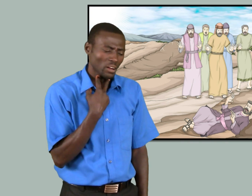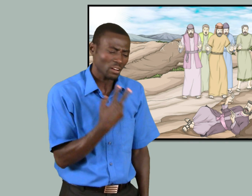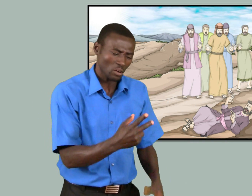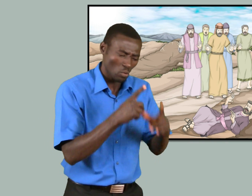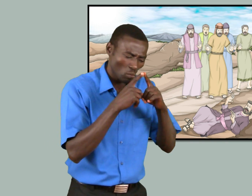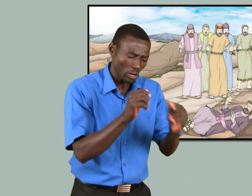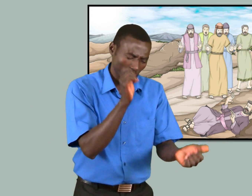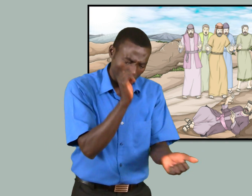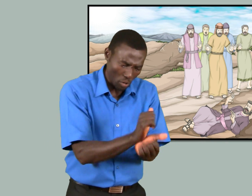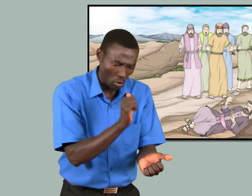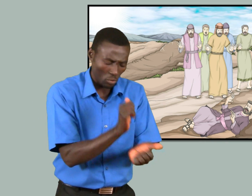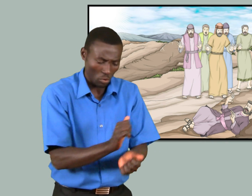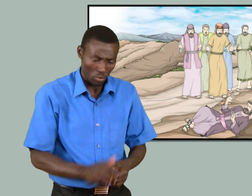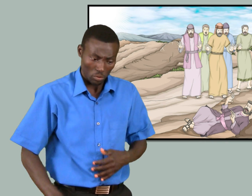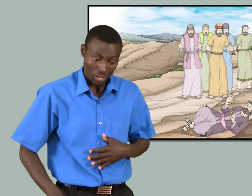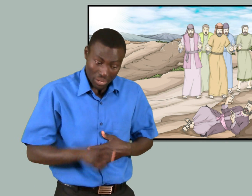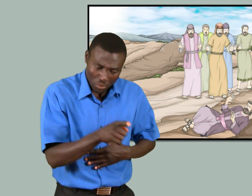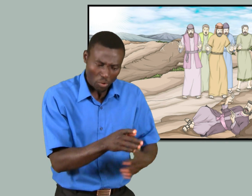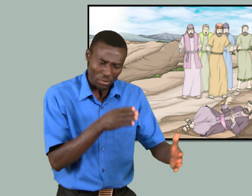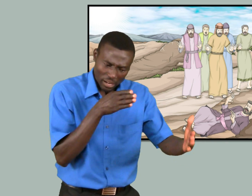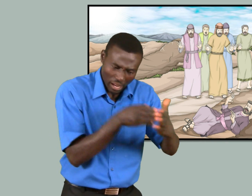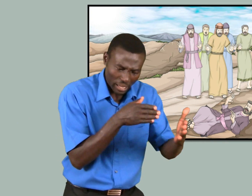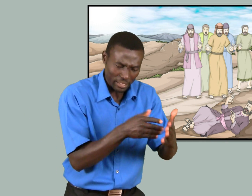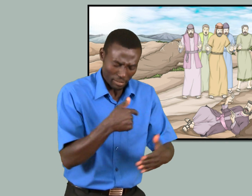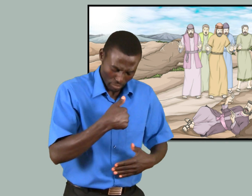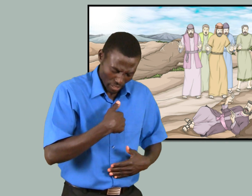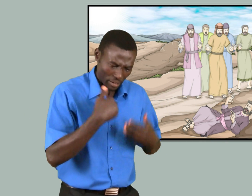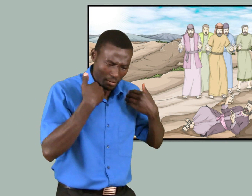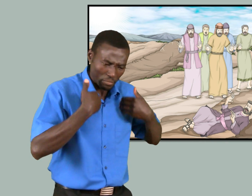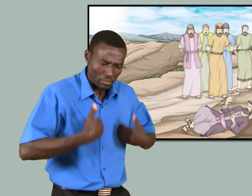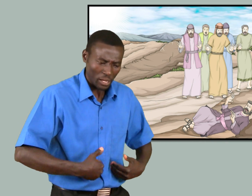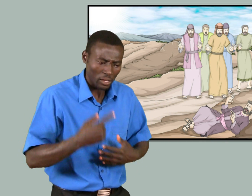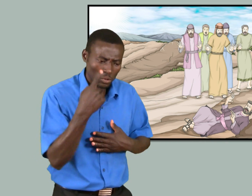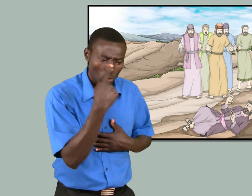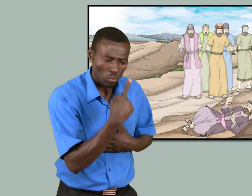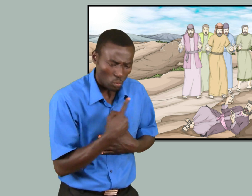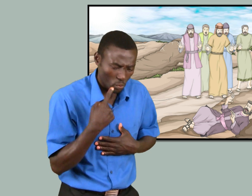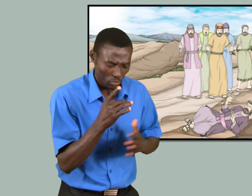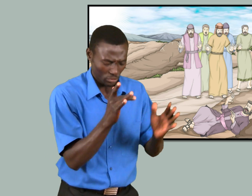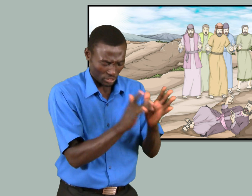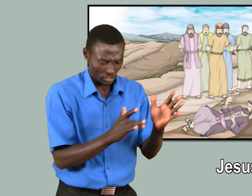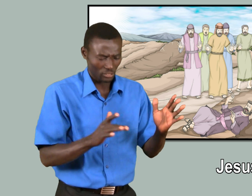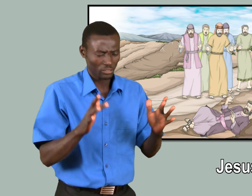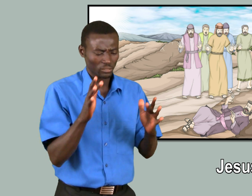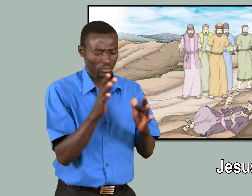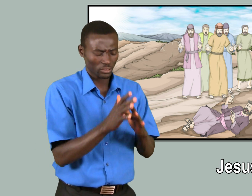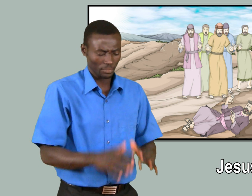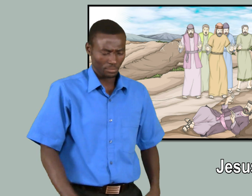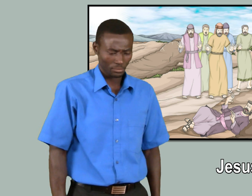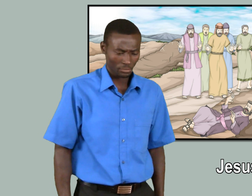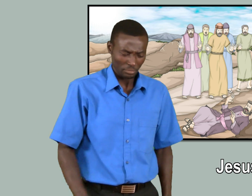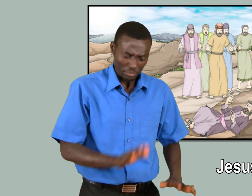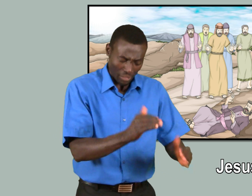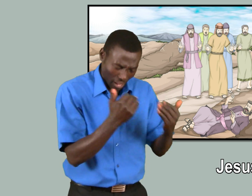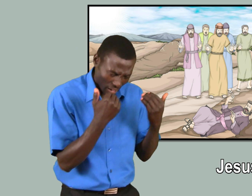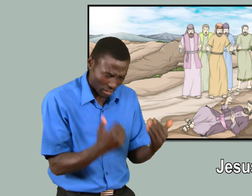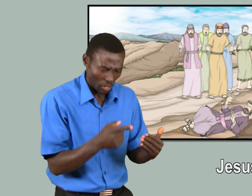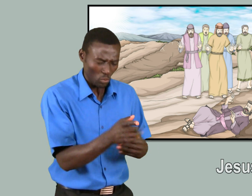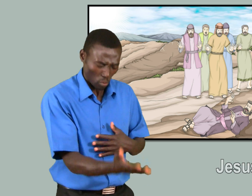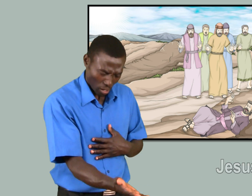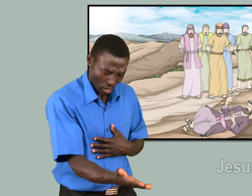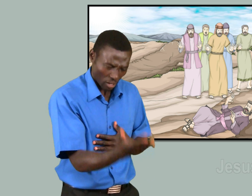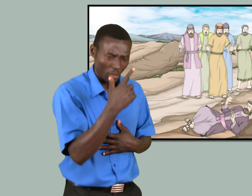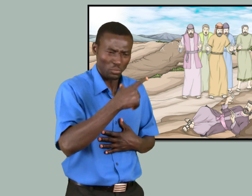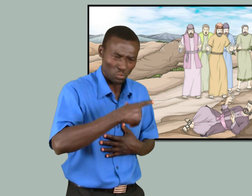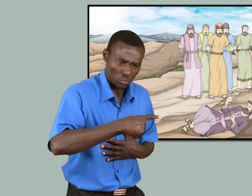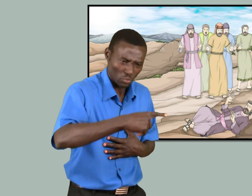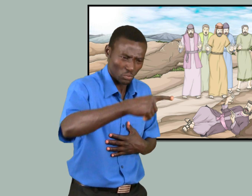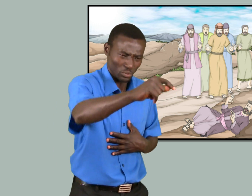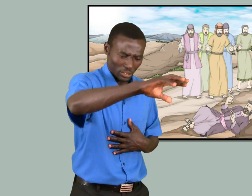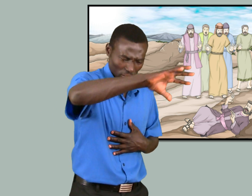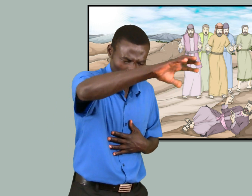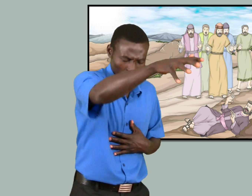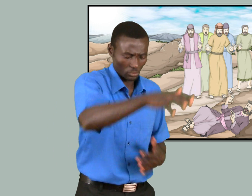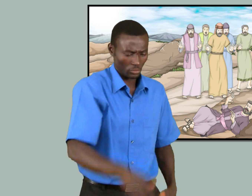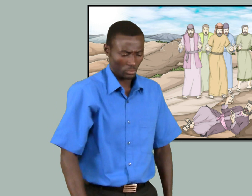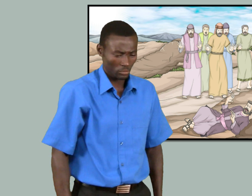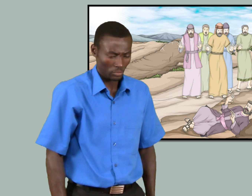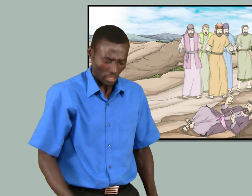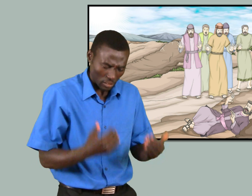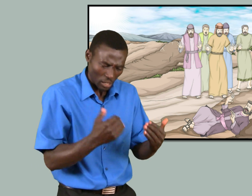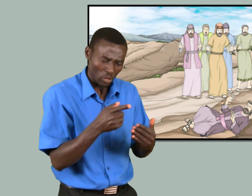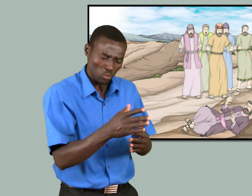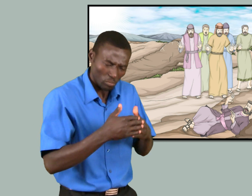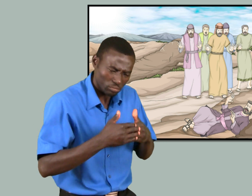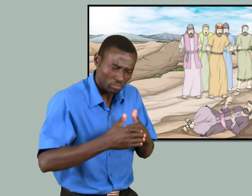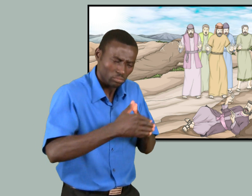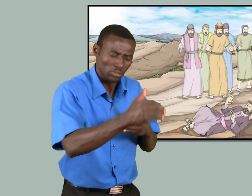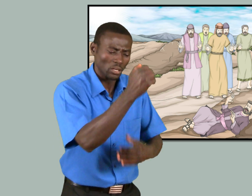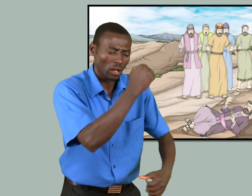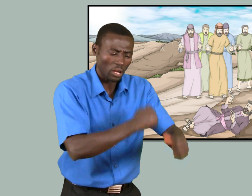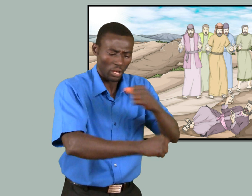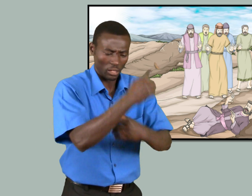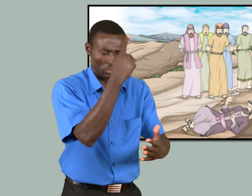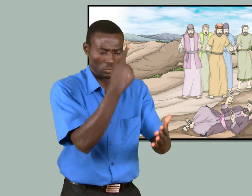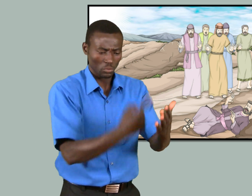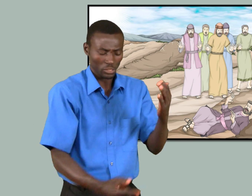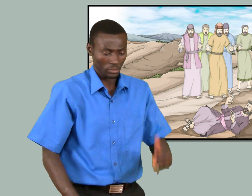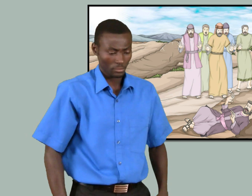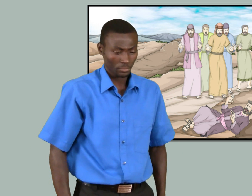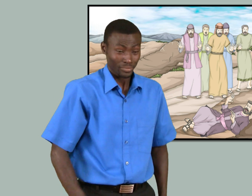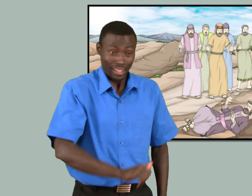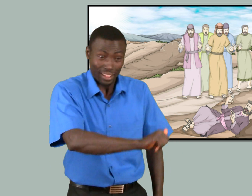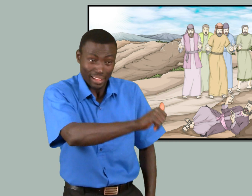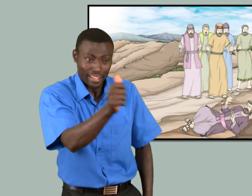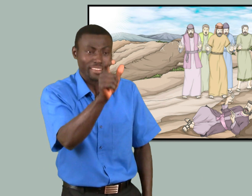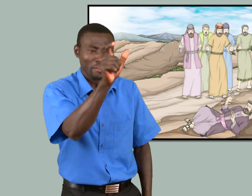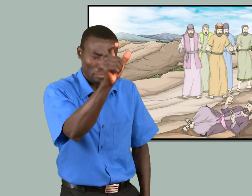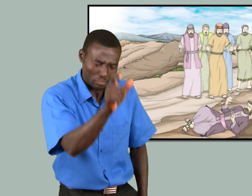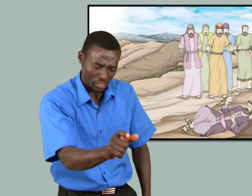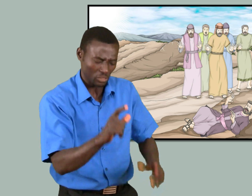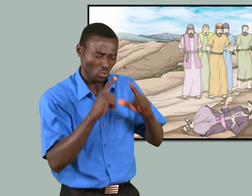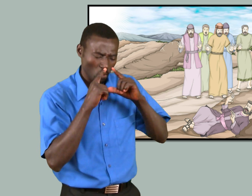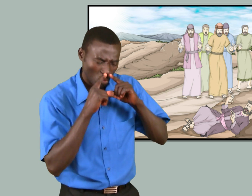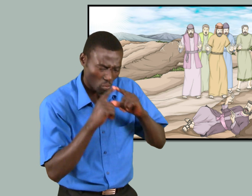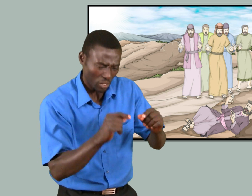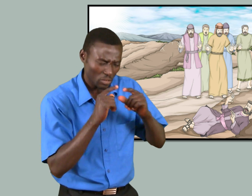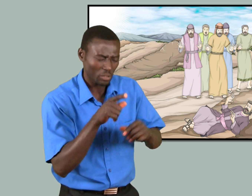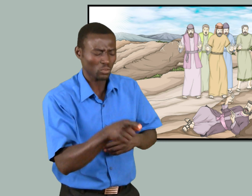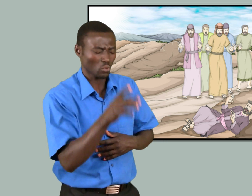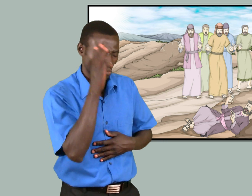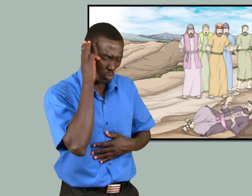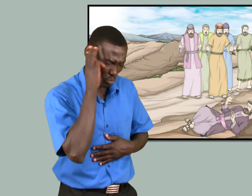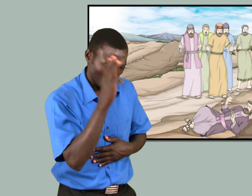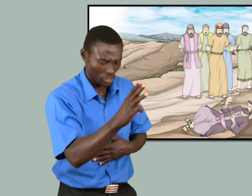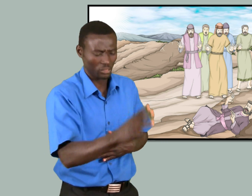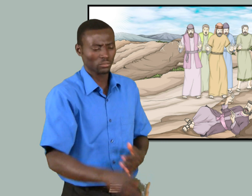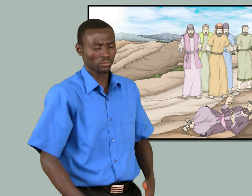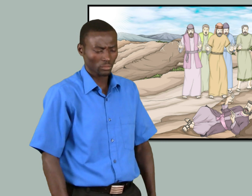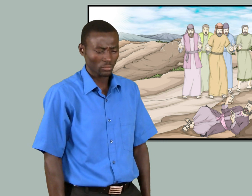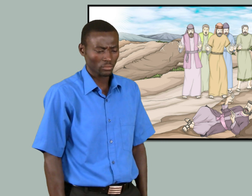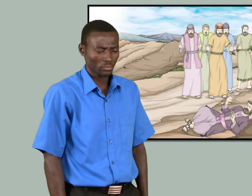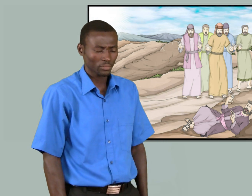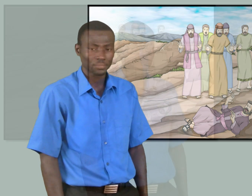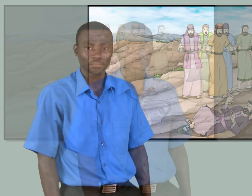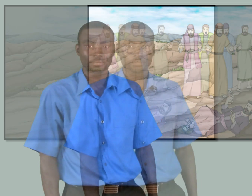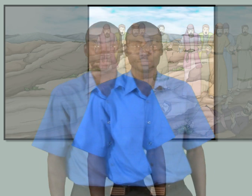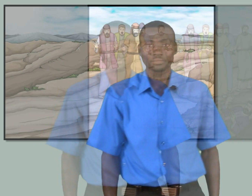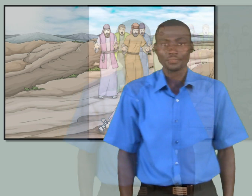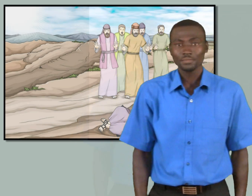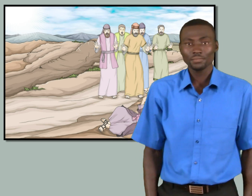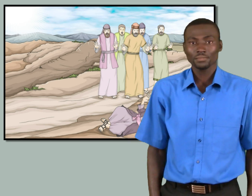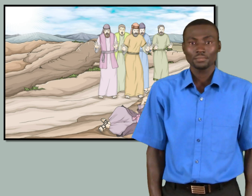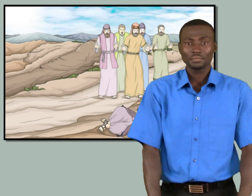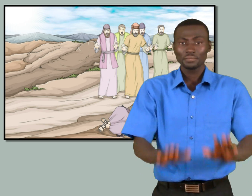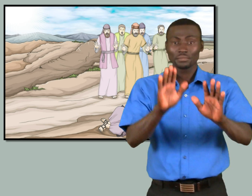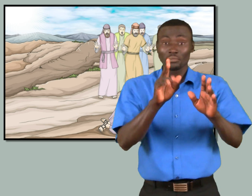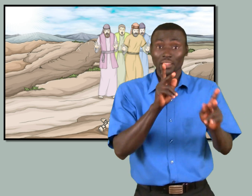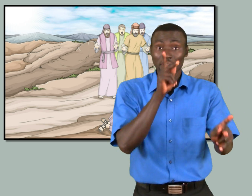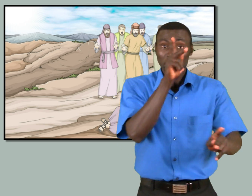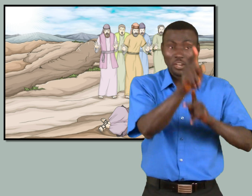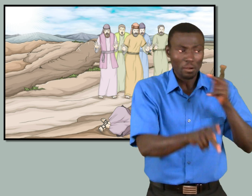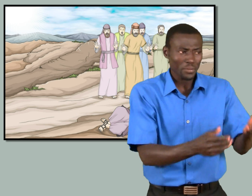Saul asked. “I am Jesus, whom you are persecuting,” He replied.